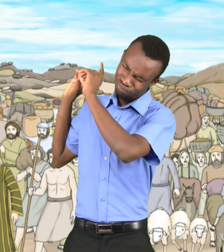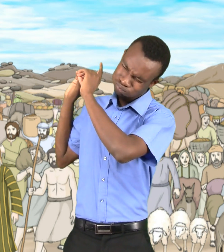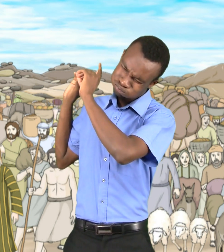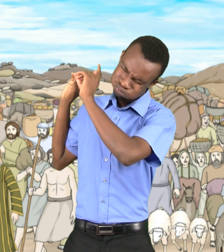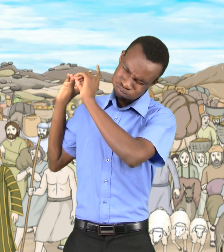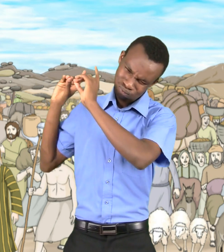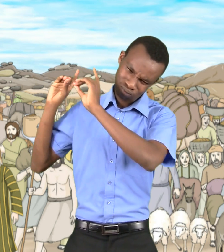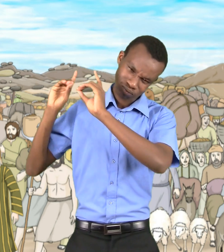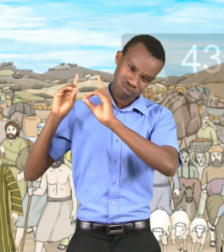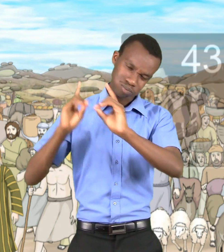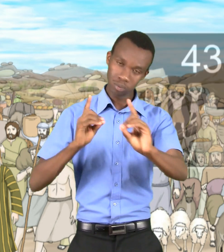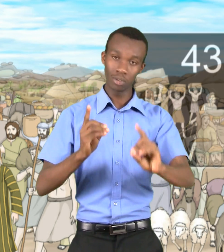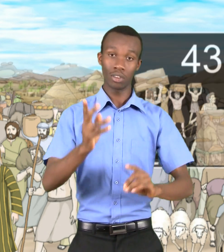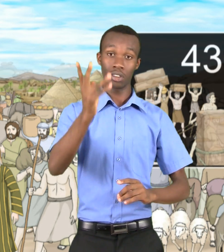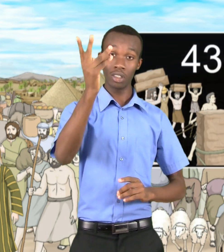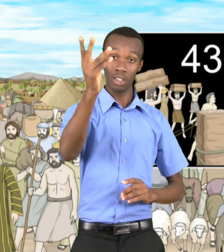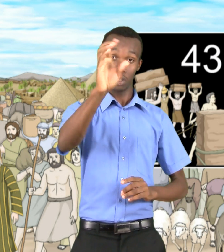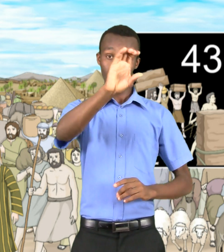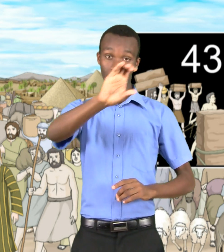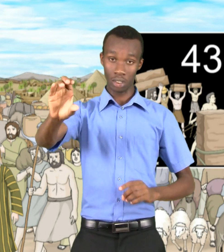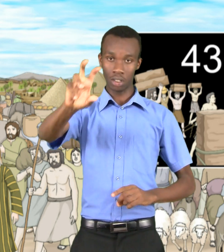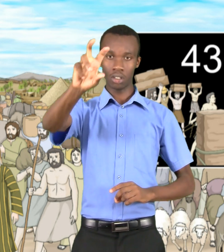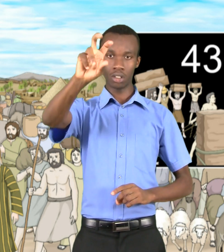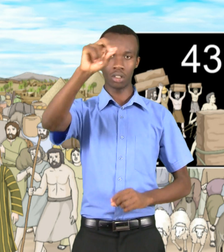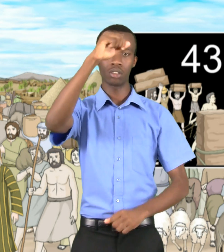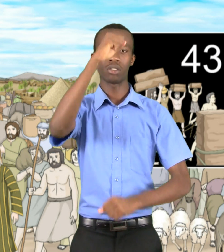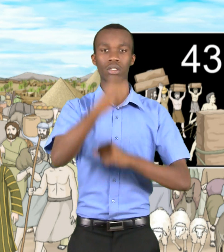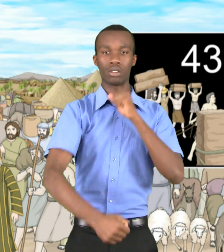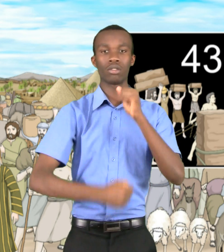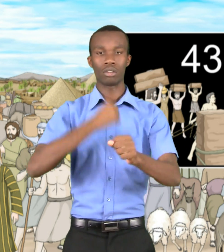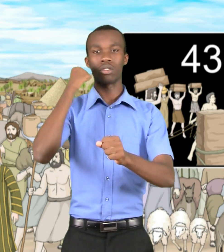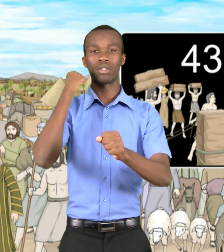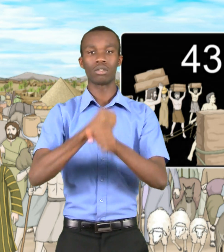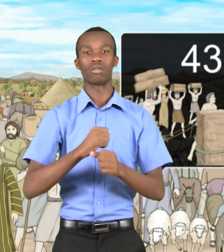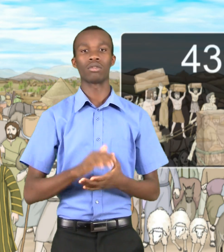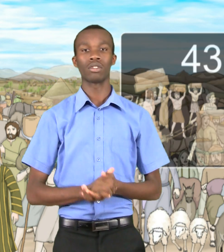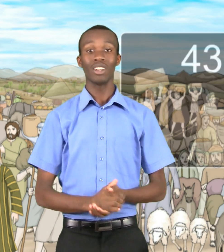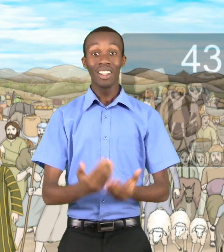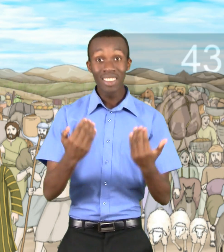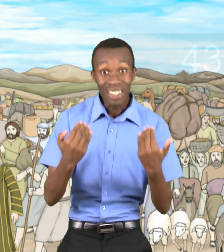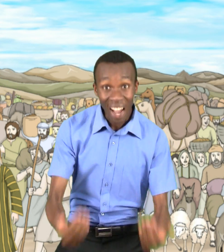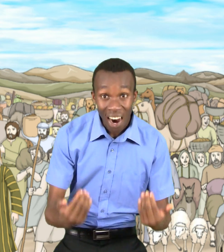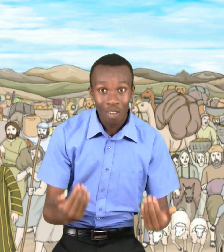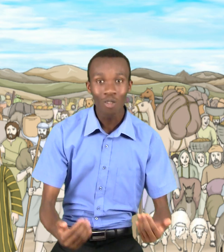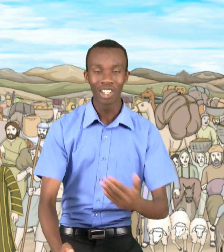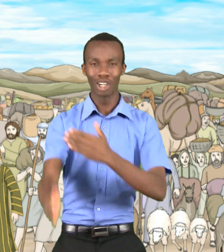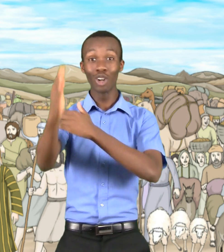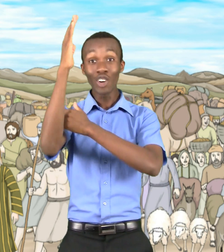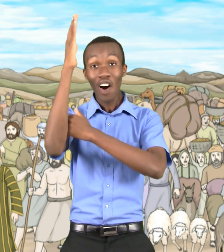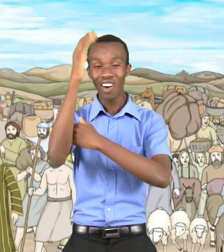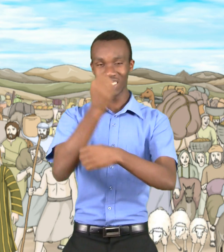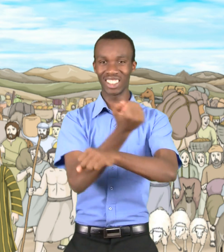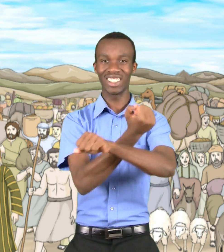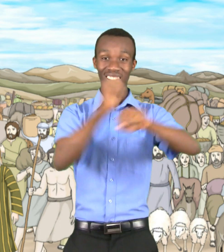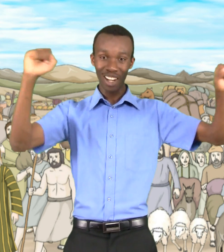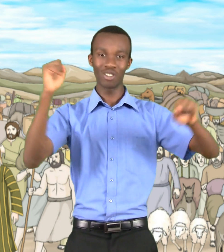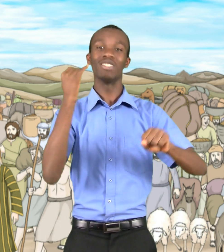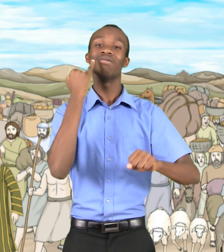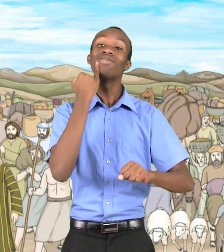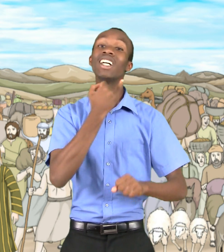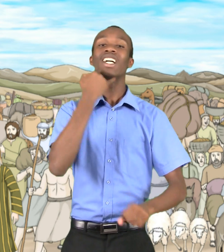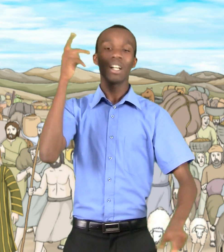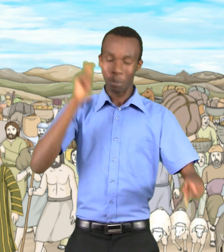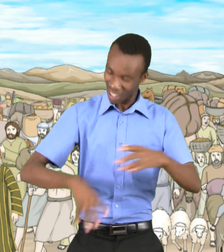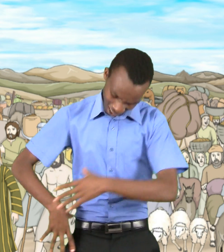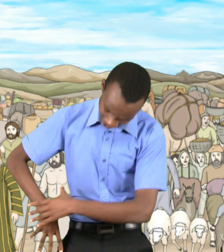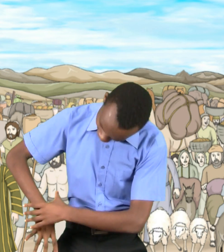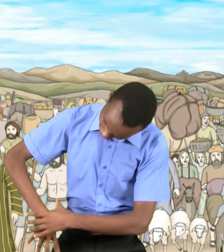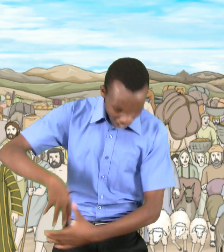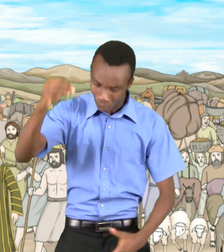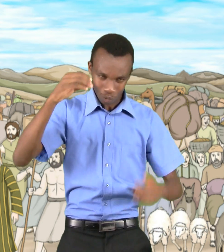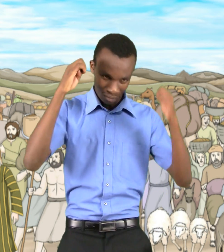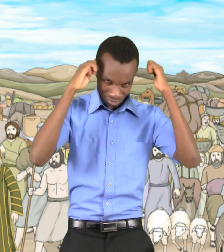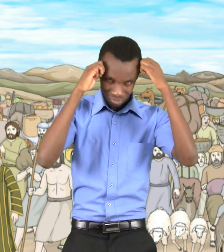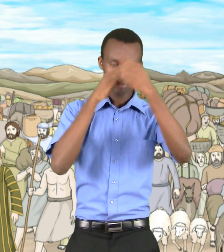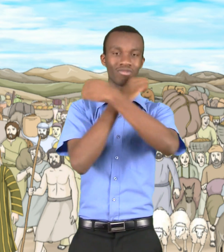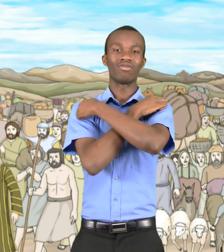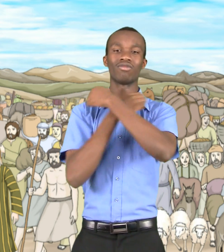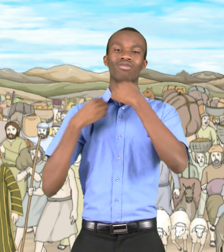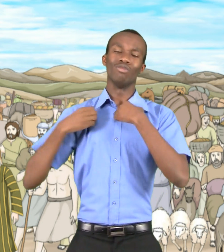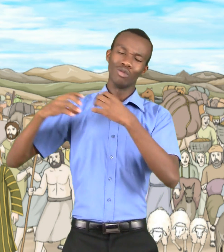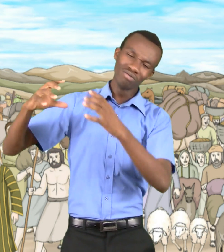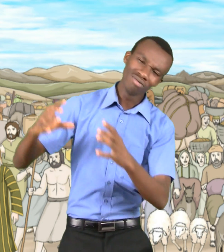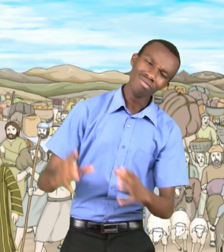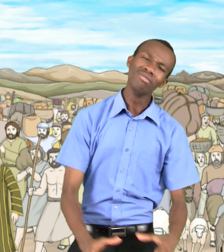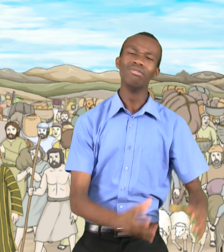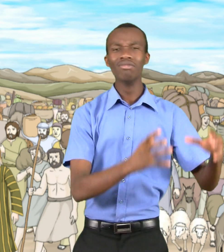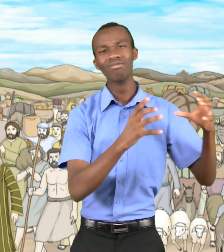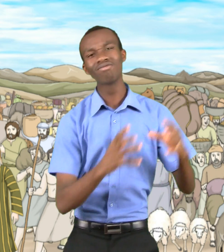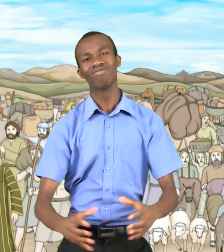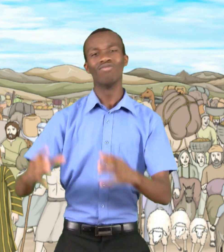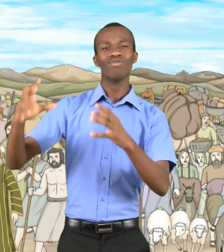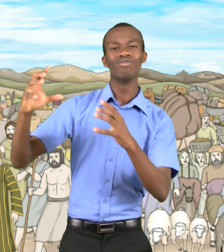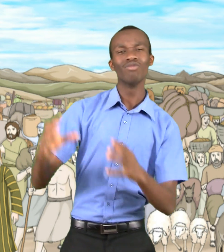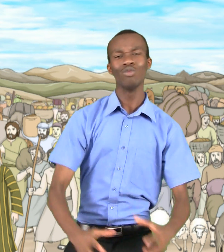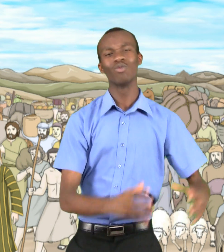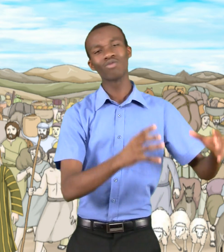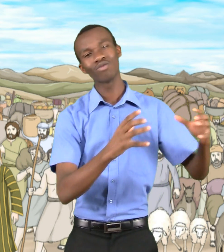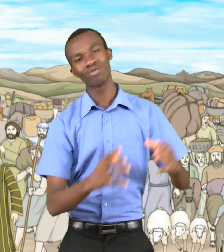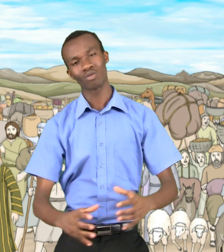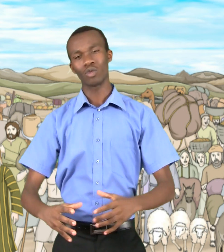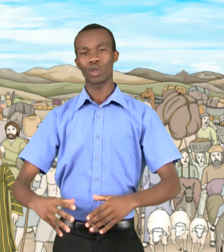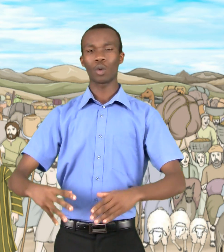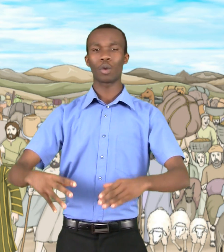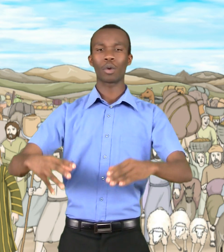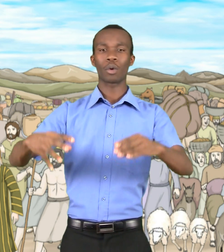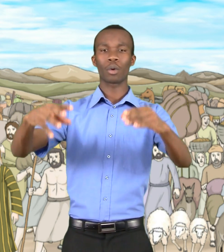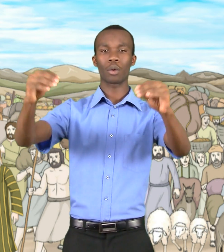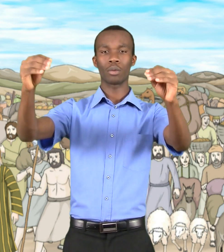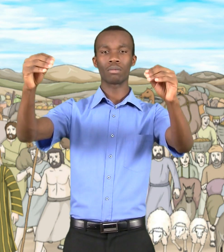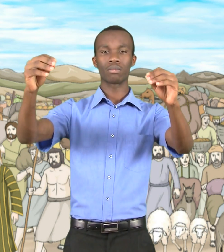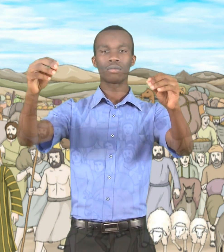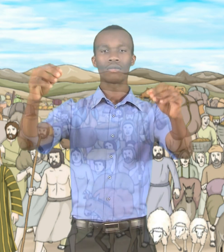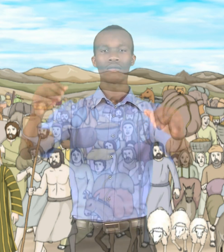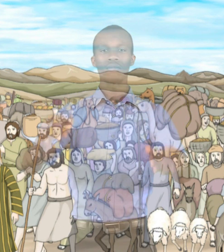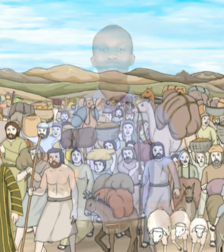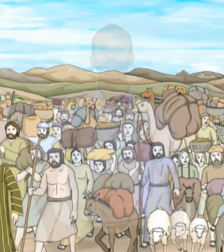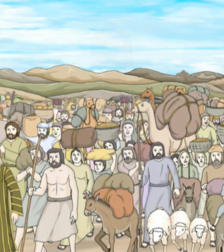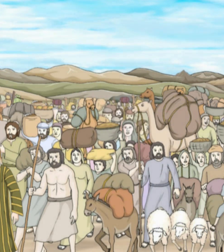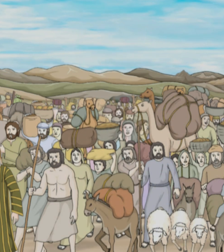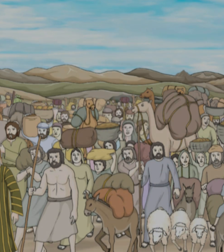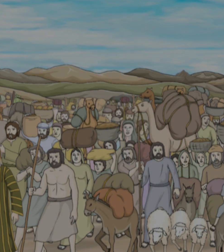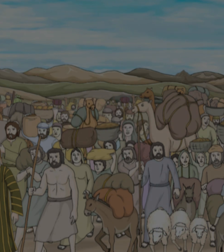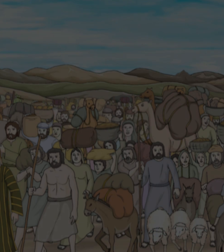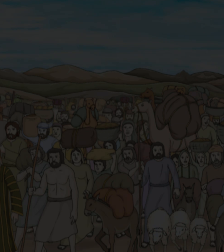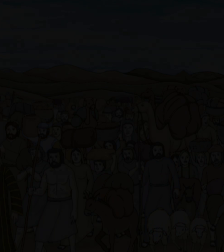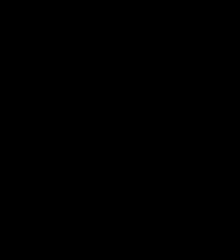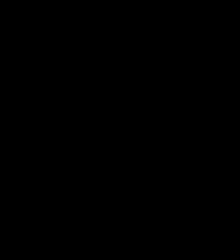Now the duration of the Israelites’ stay in Egypt was 430 years. At the end of the 430 years, to the very day, all the LORD’s divisions went out of the land of Egypt.